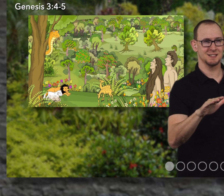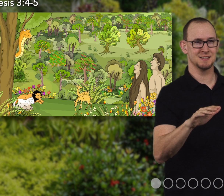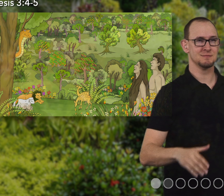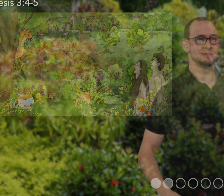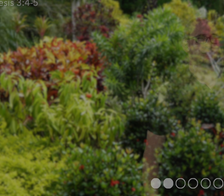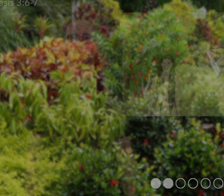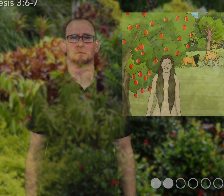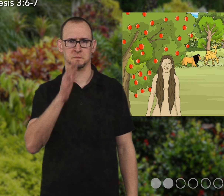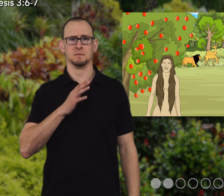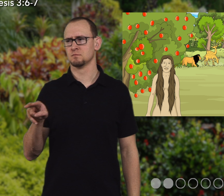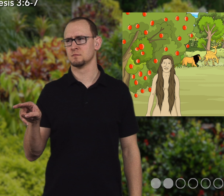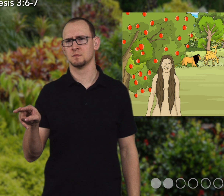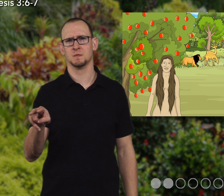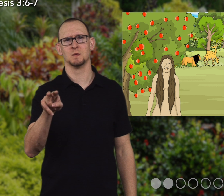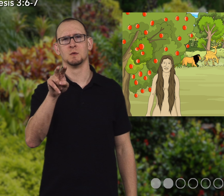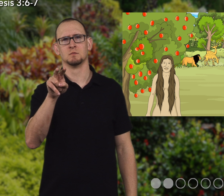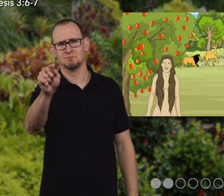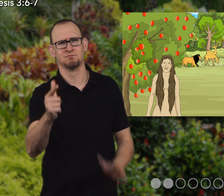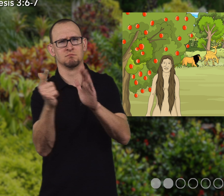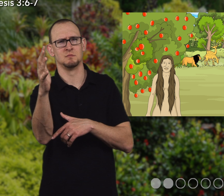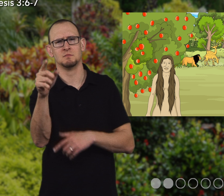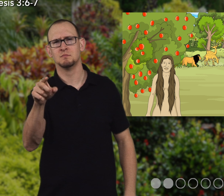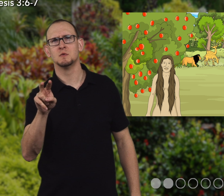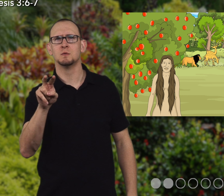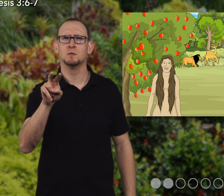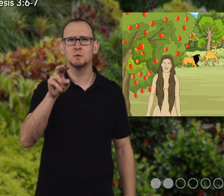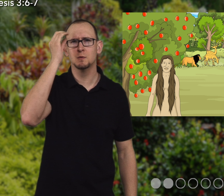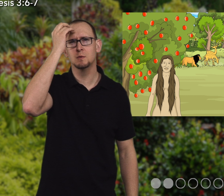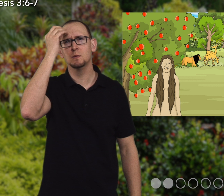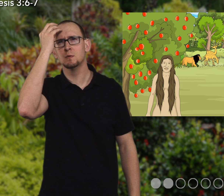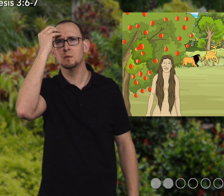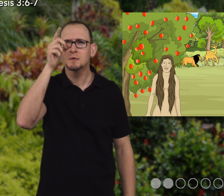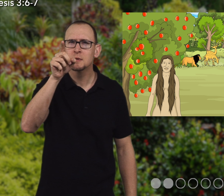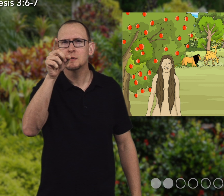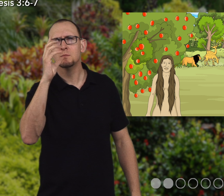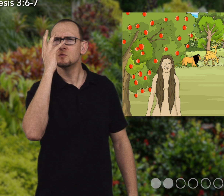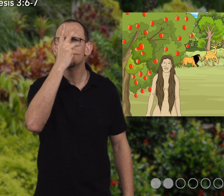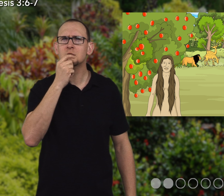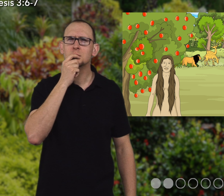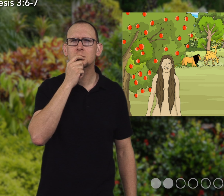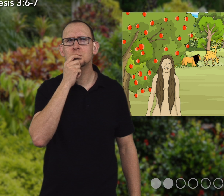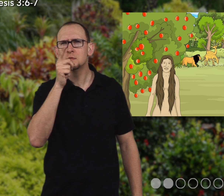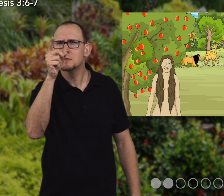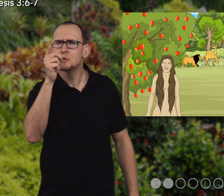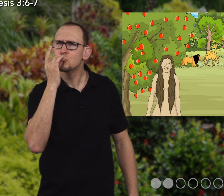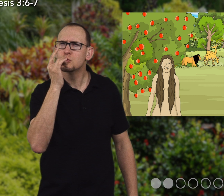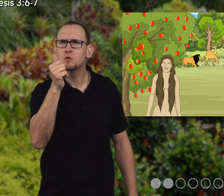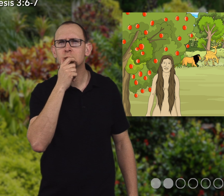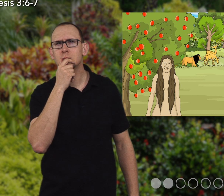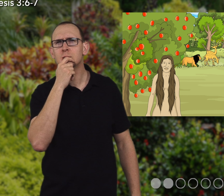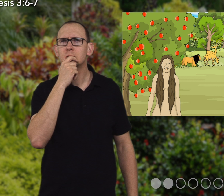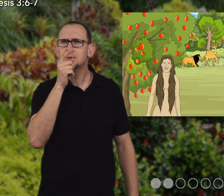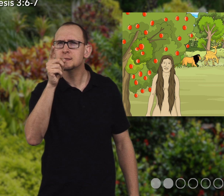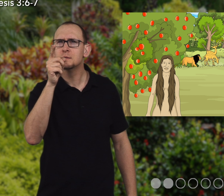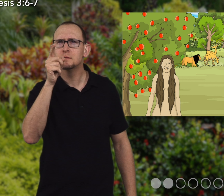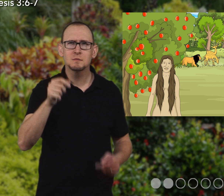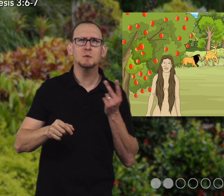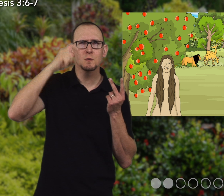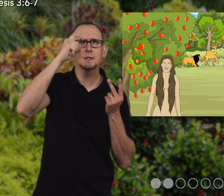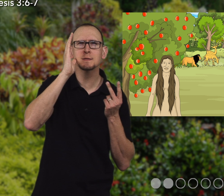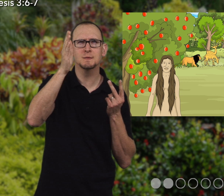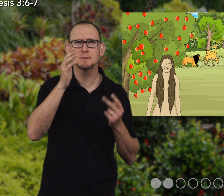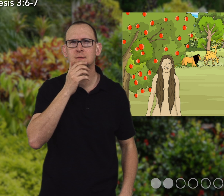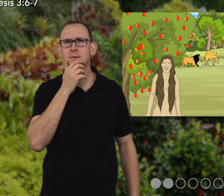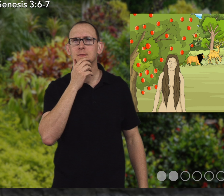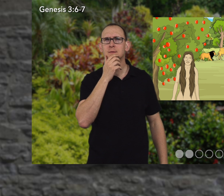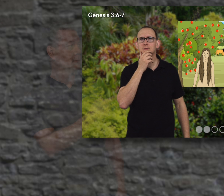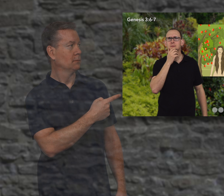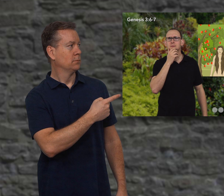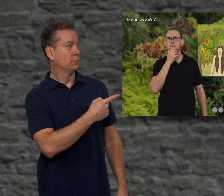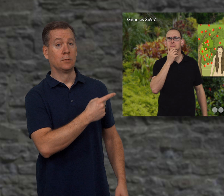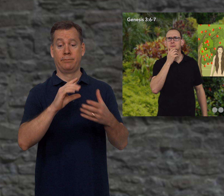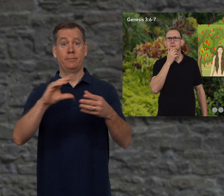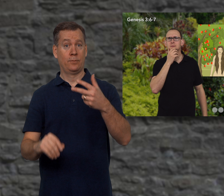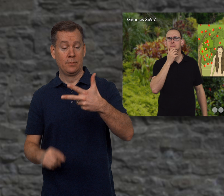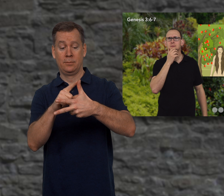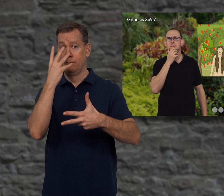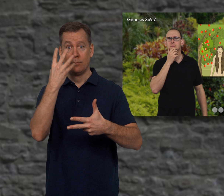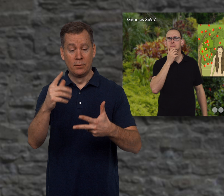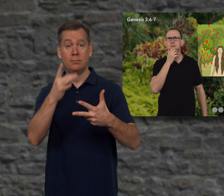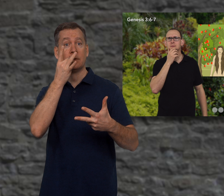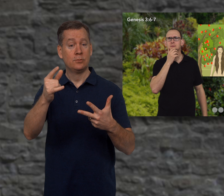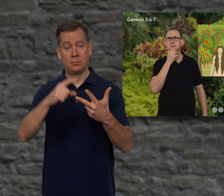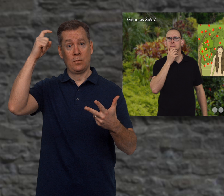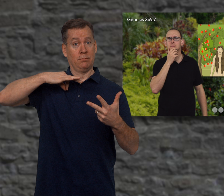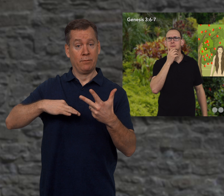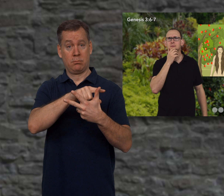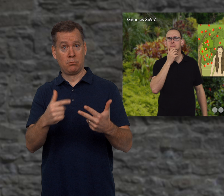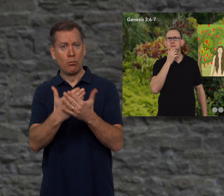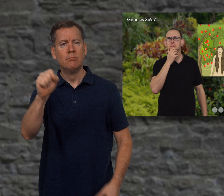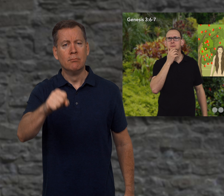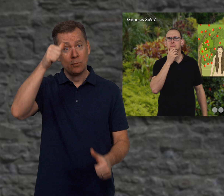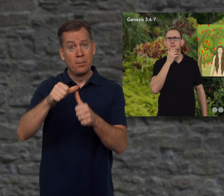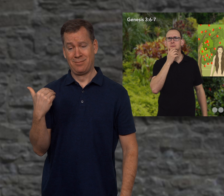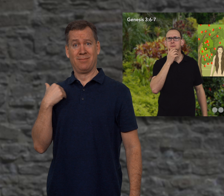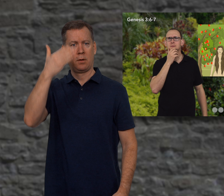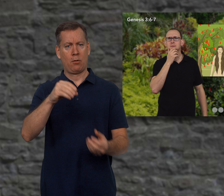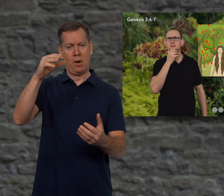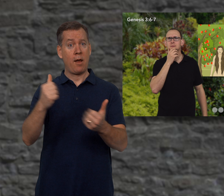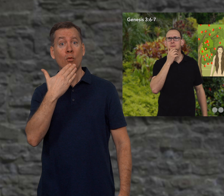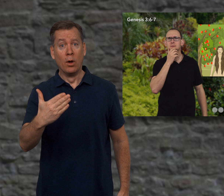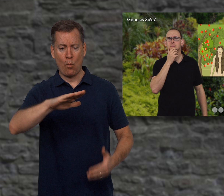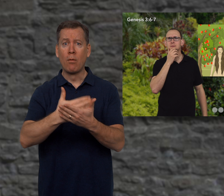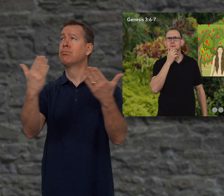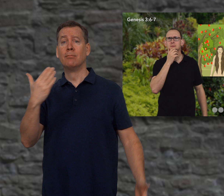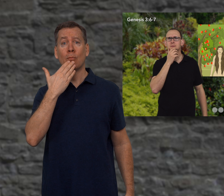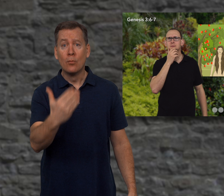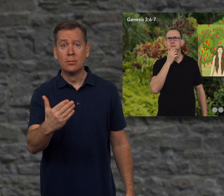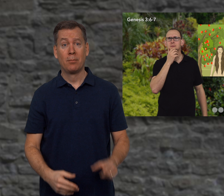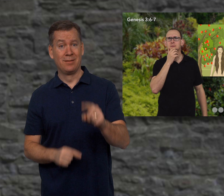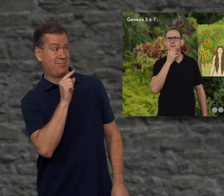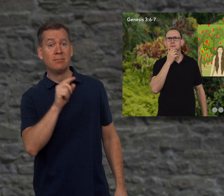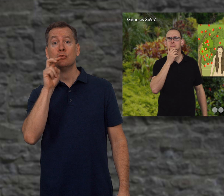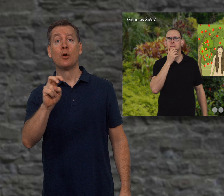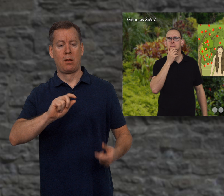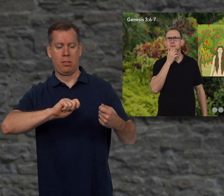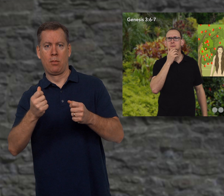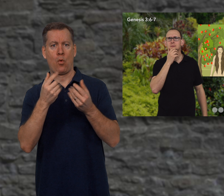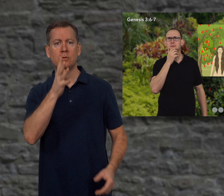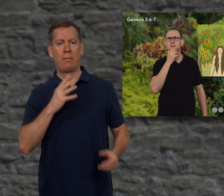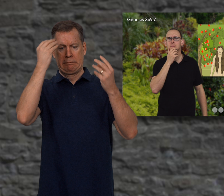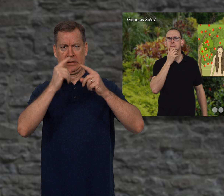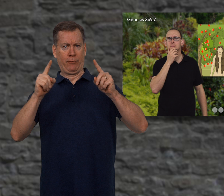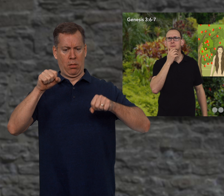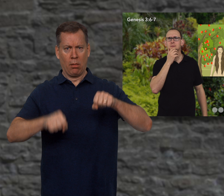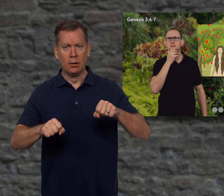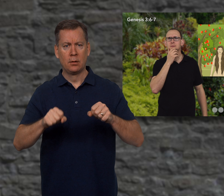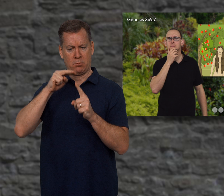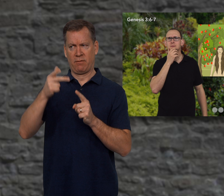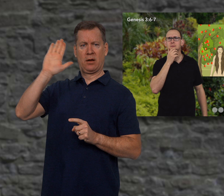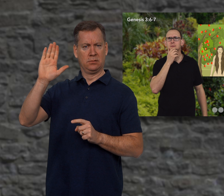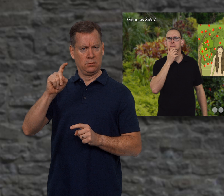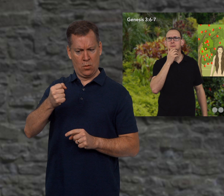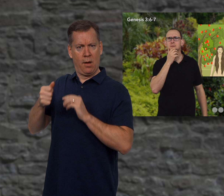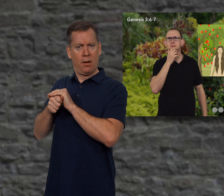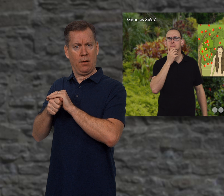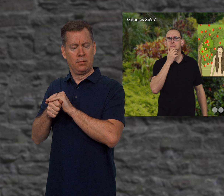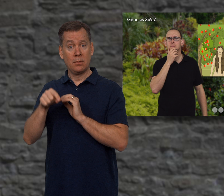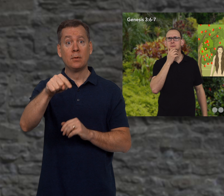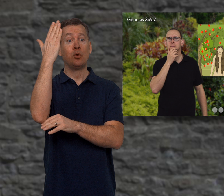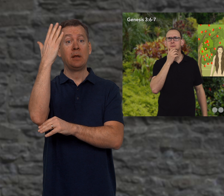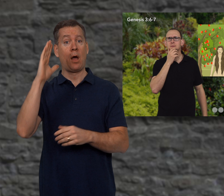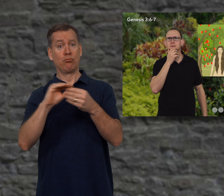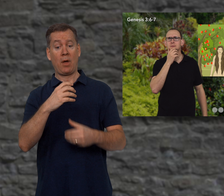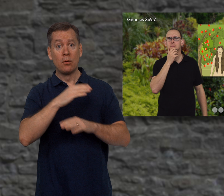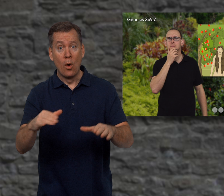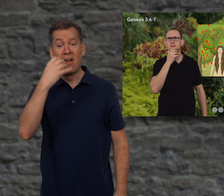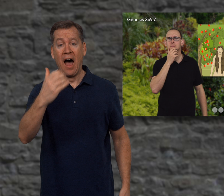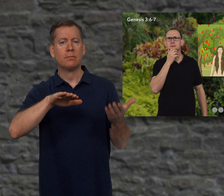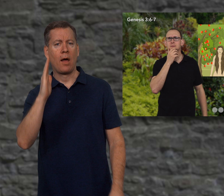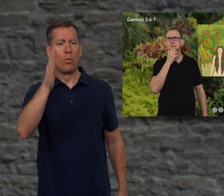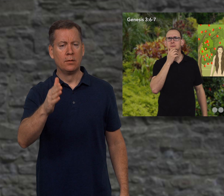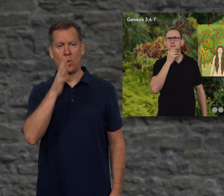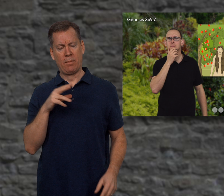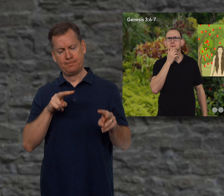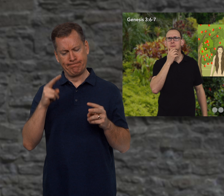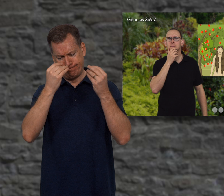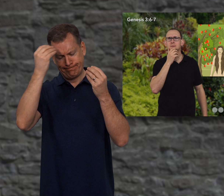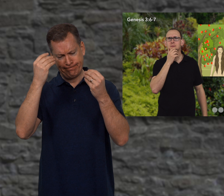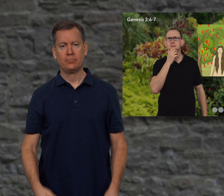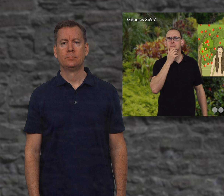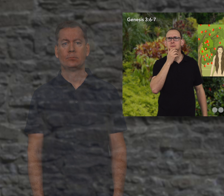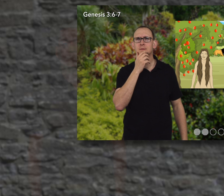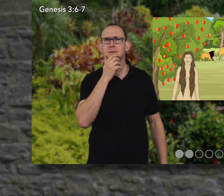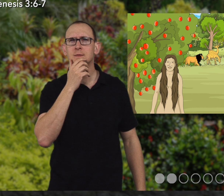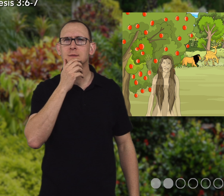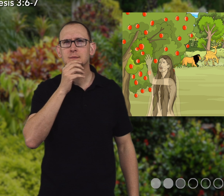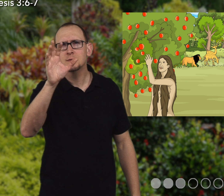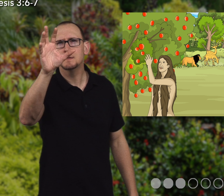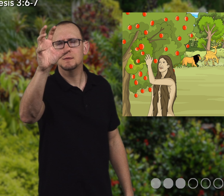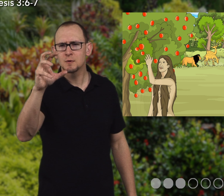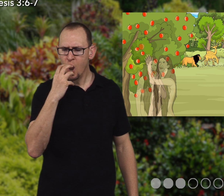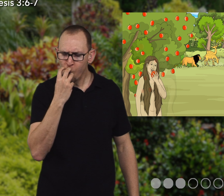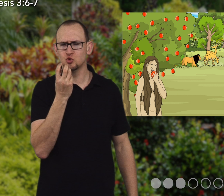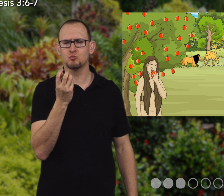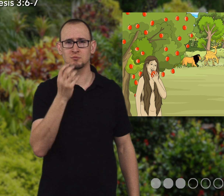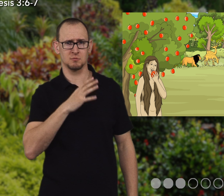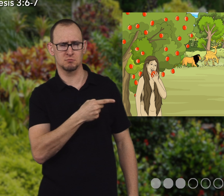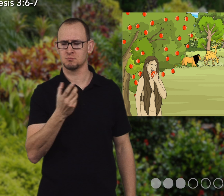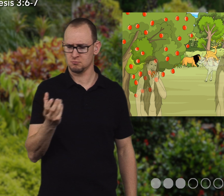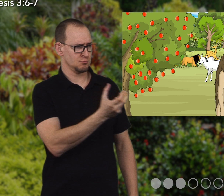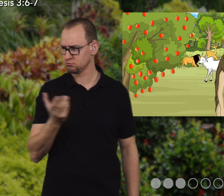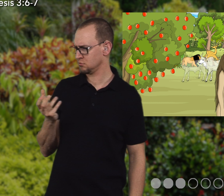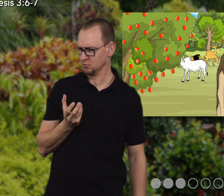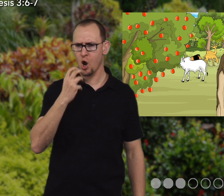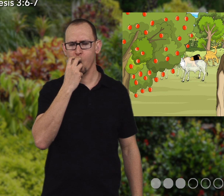When the woman saw that the tree was good for food and pleasing to the eyes, and that it was desirable for obtaining wisdom, she took the fruit and ate it.